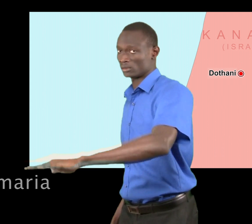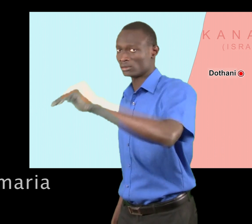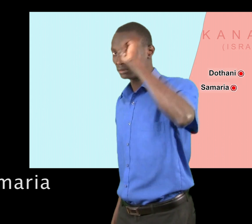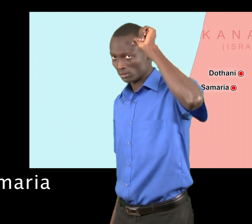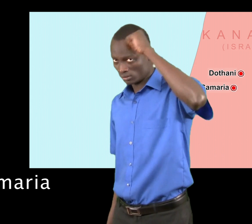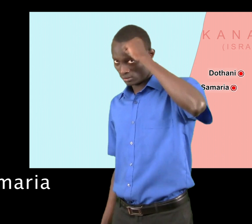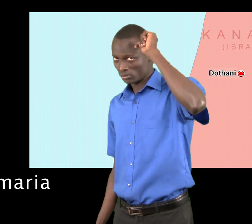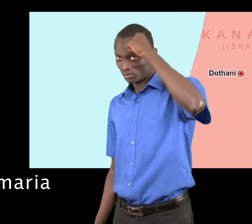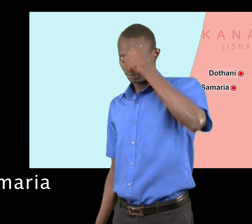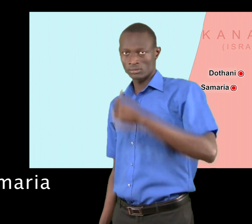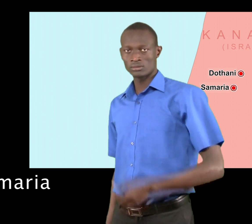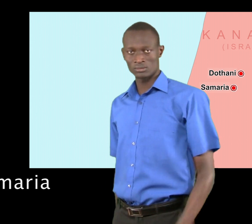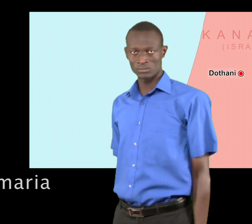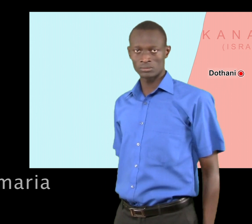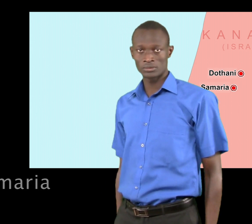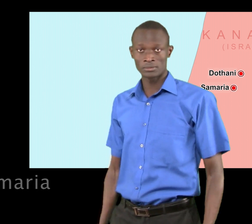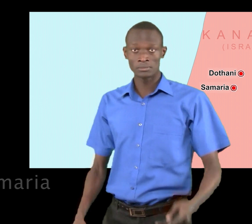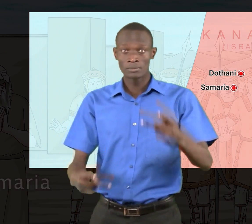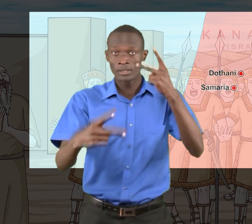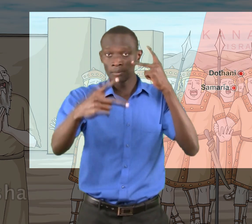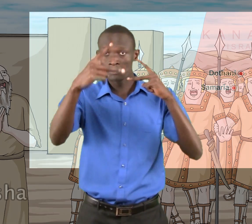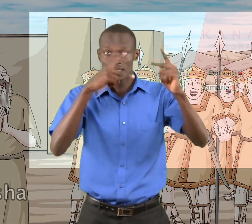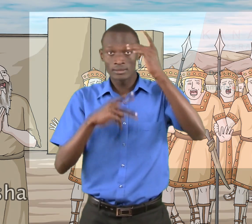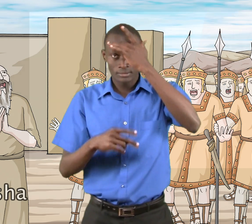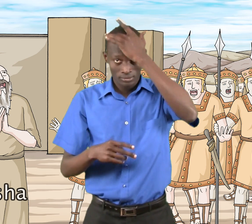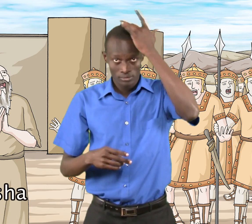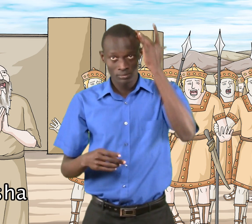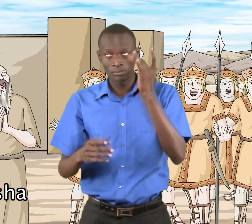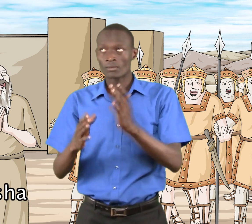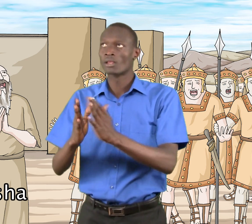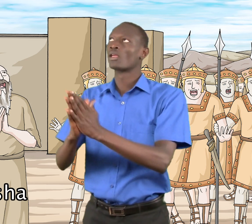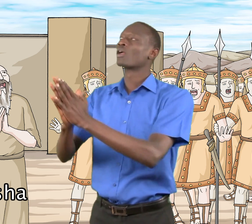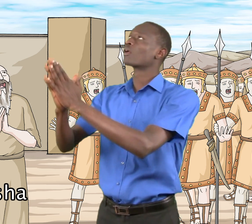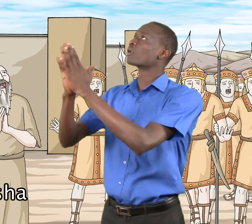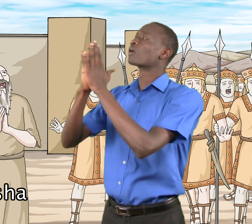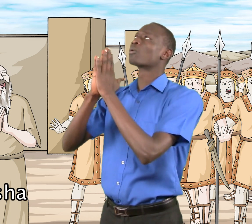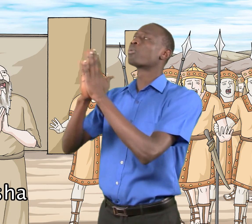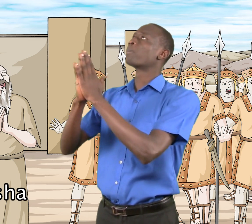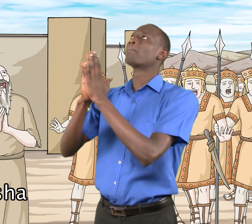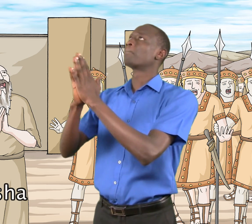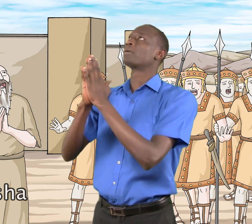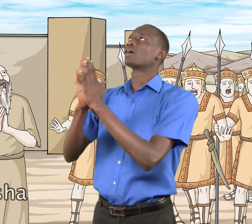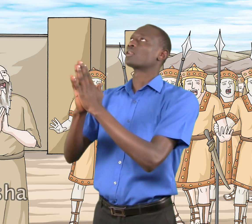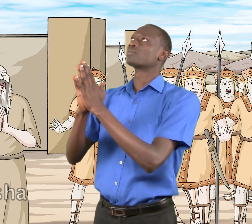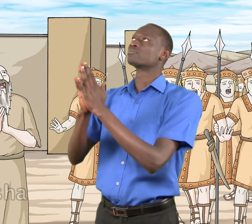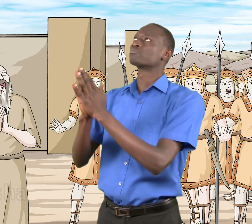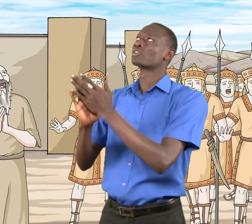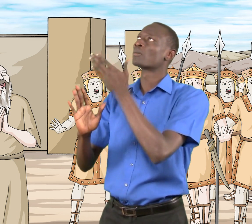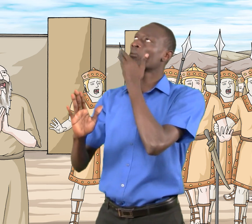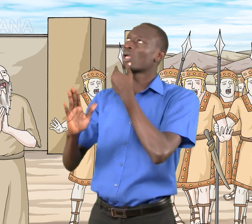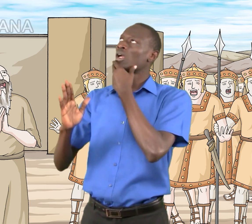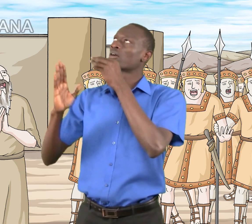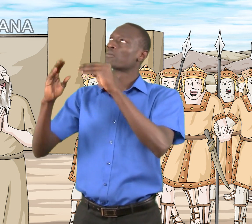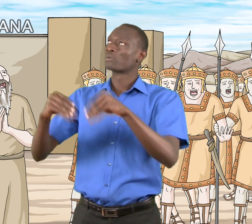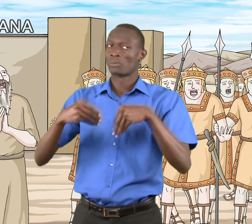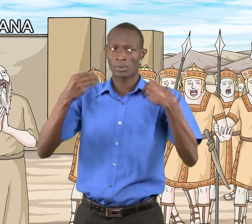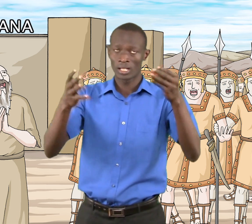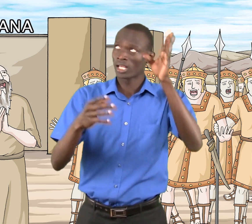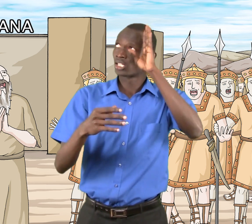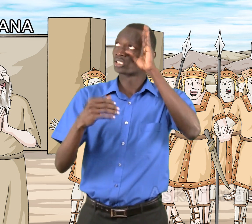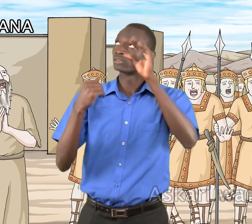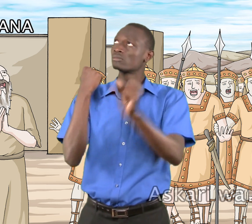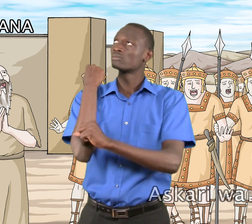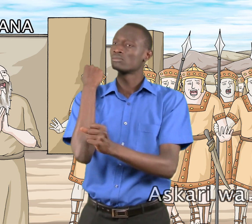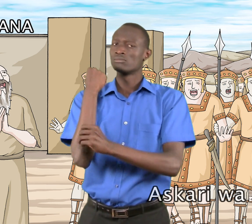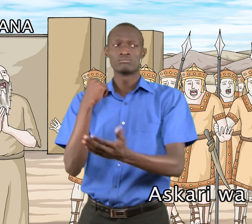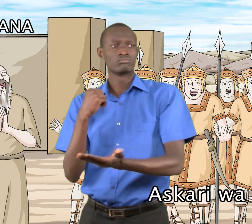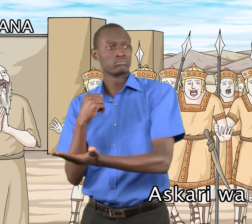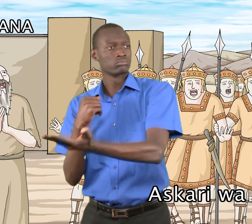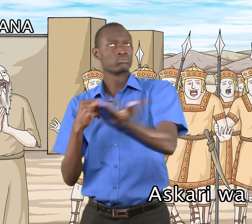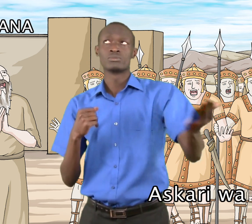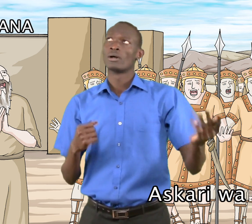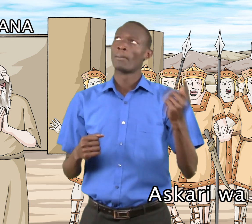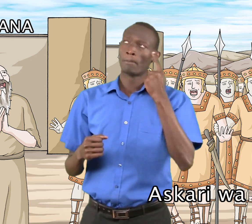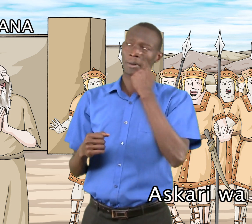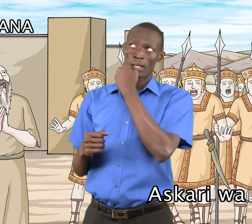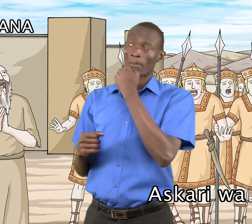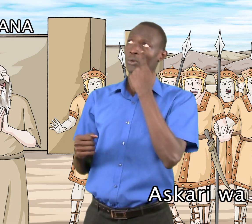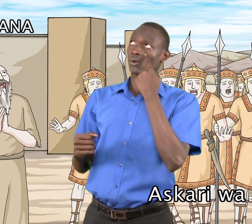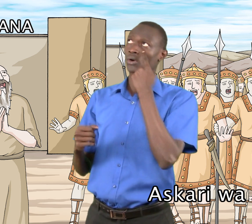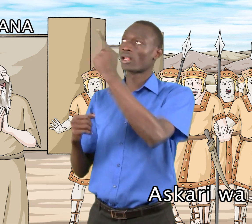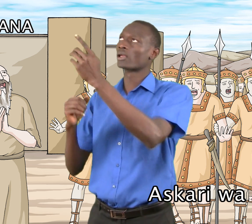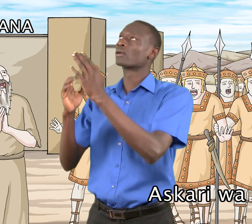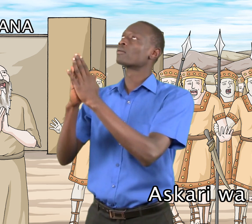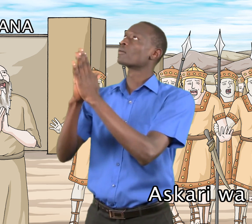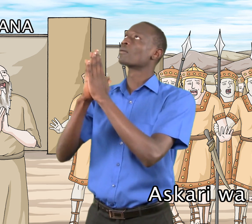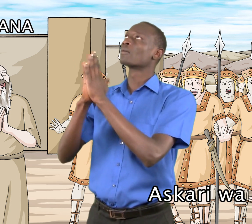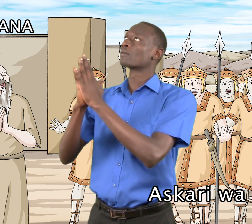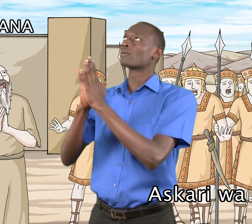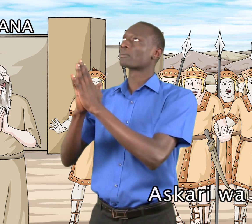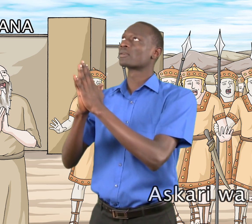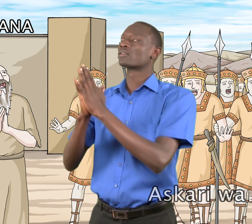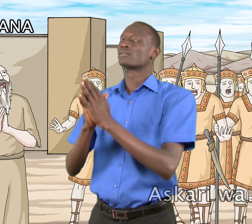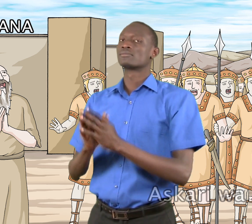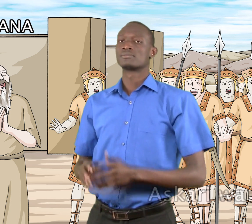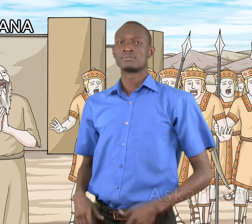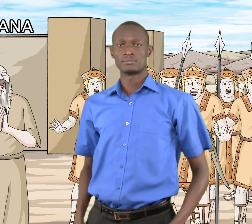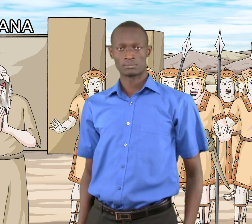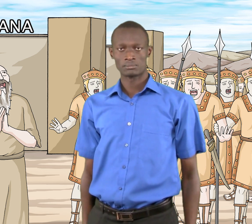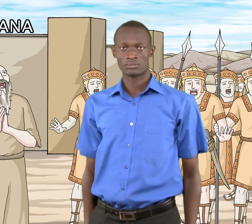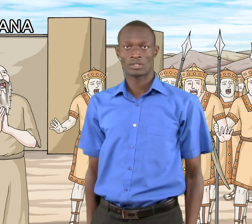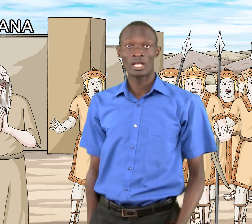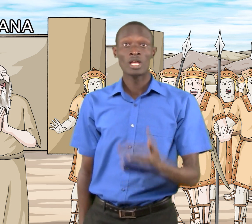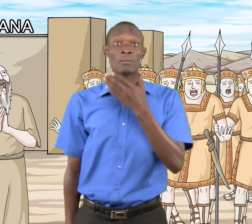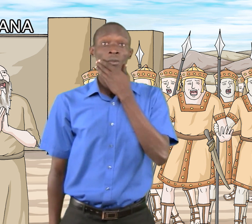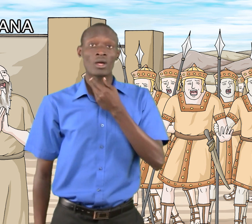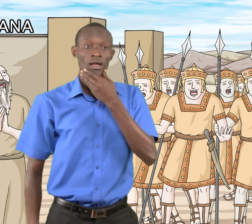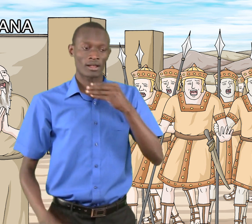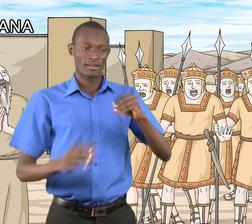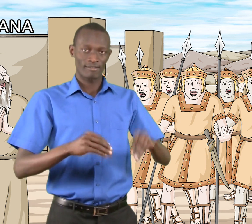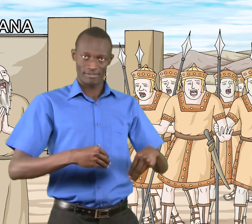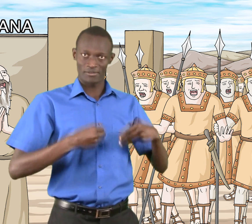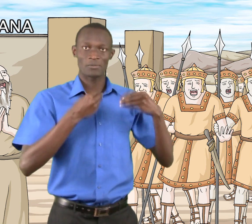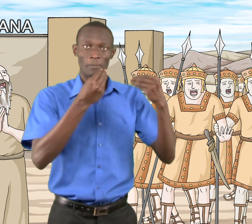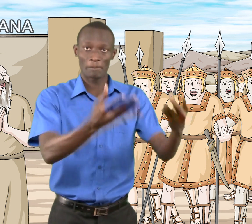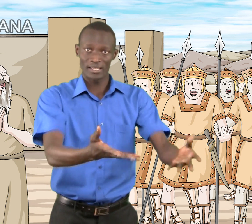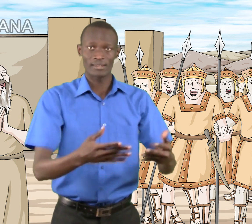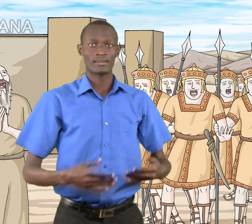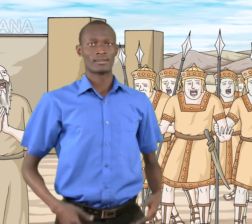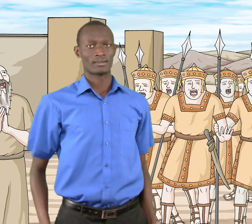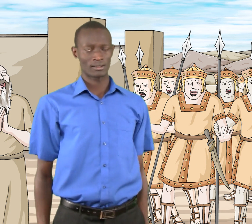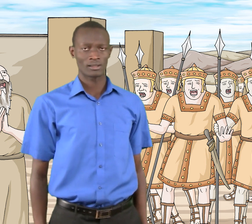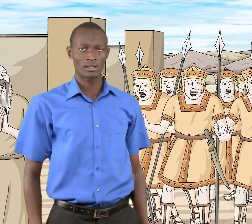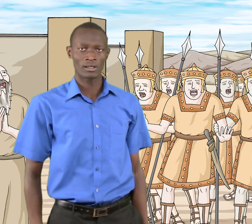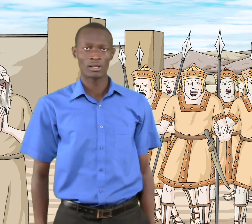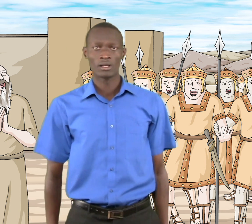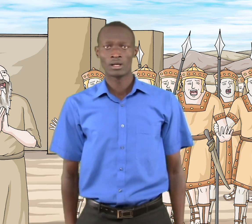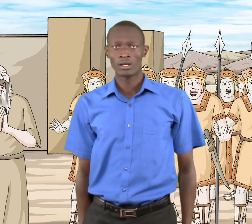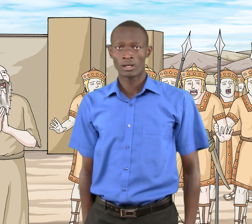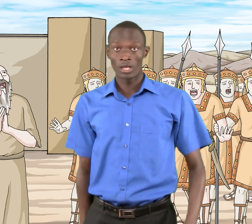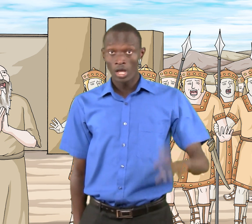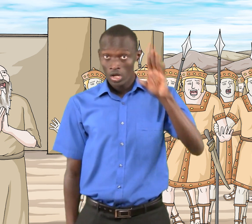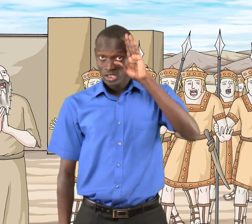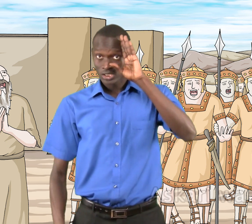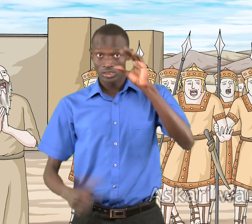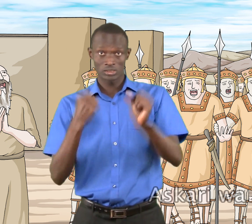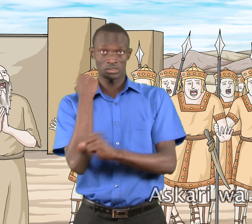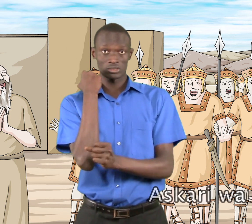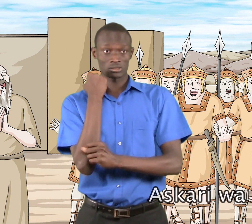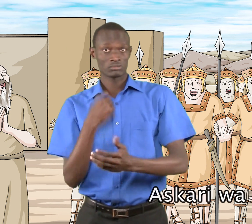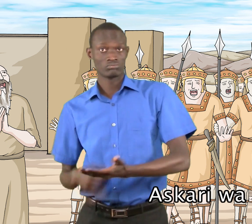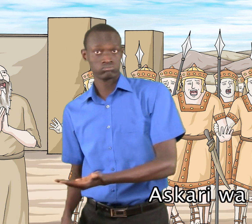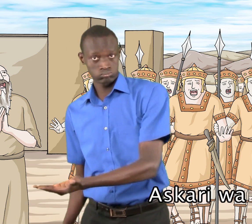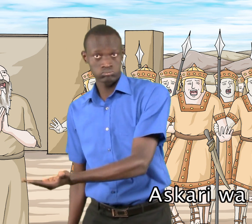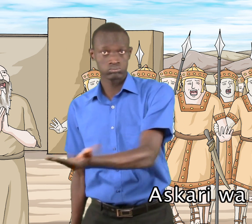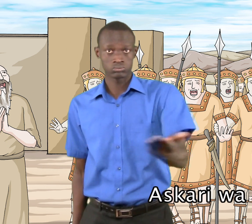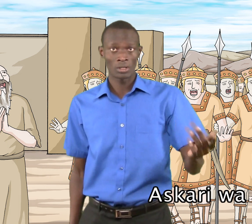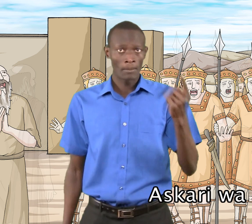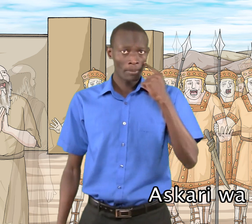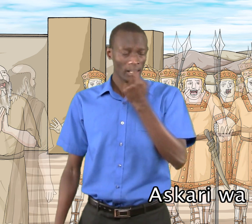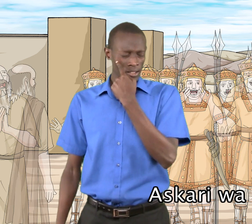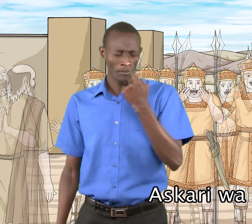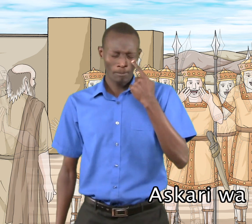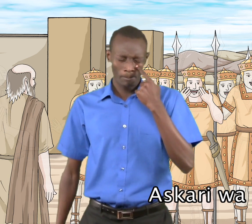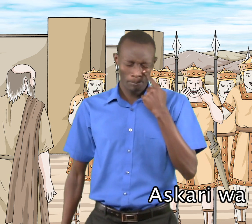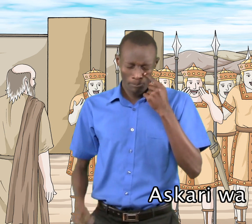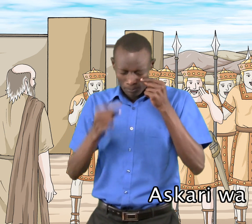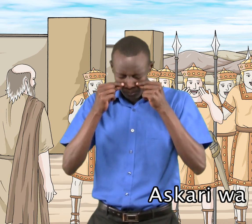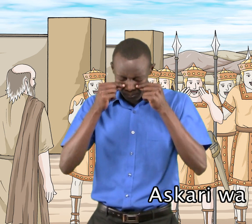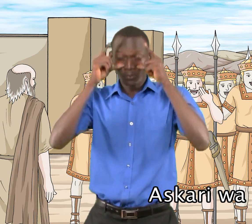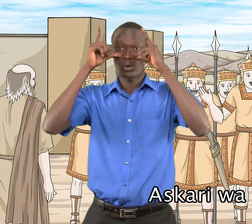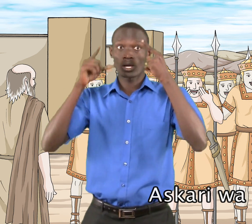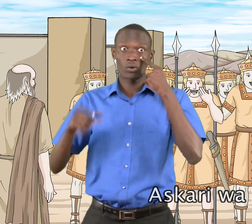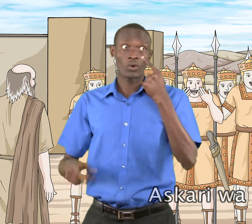When they had entered Samaria, Elisha said, “O LORD, open the eyes of these men that they may see.”